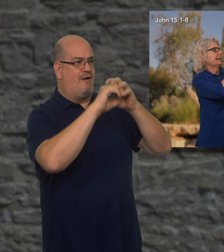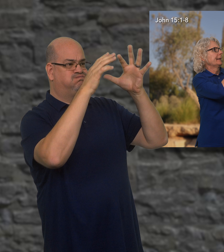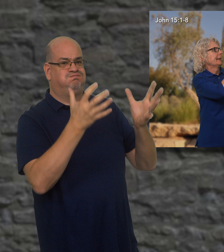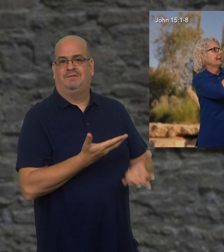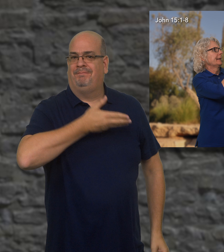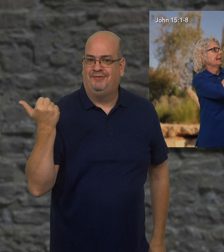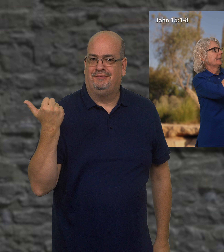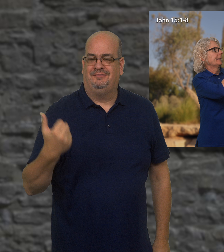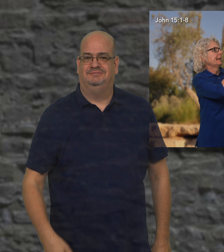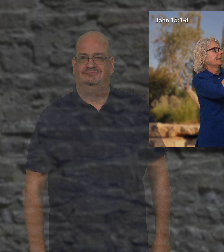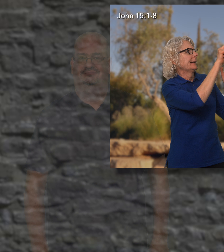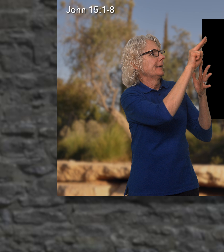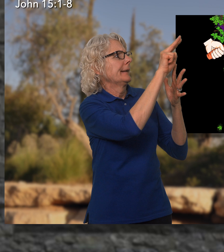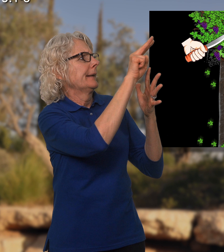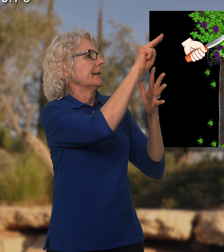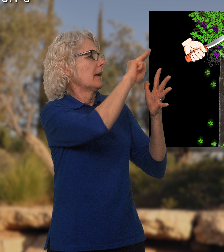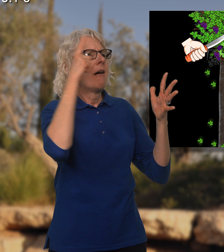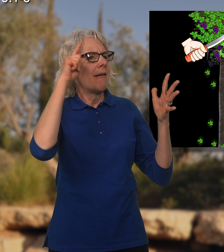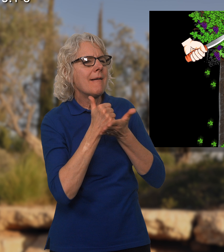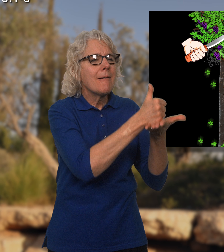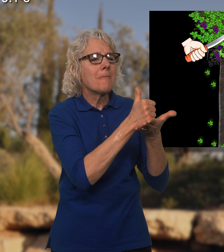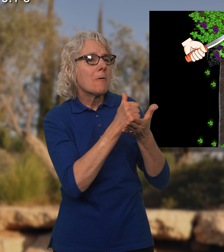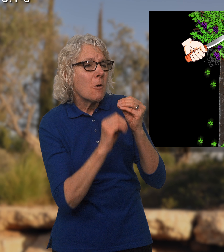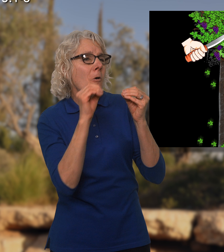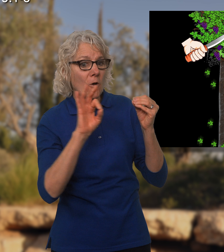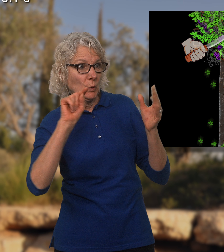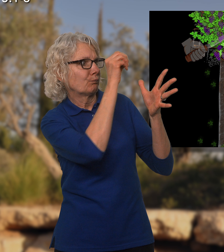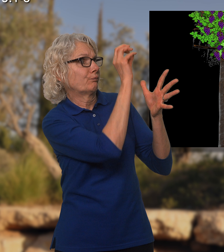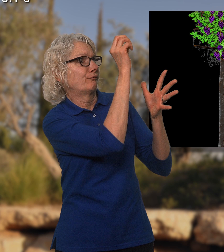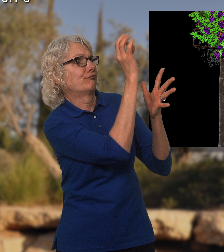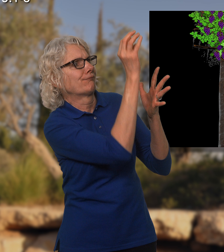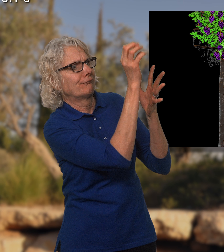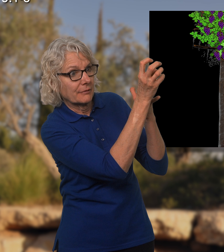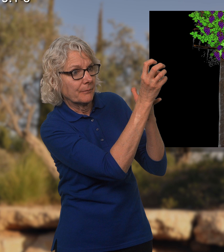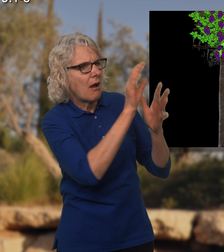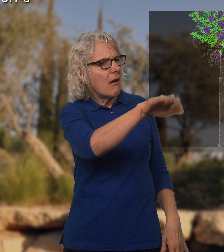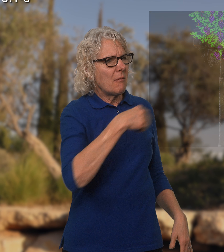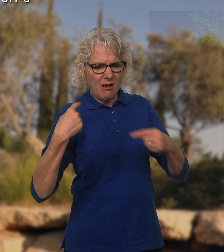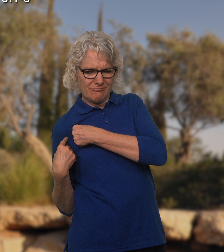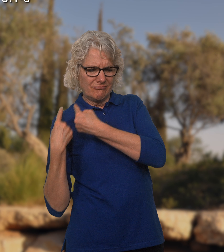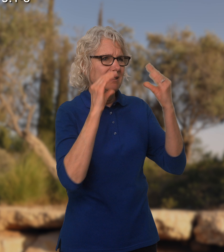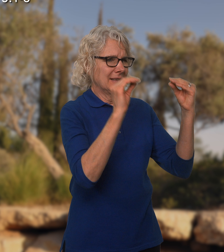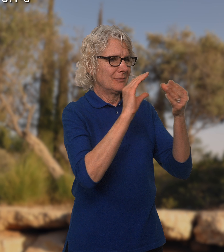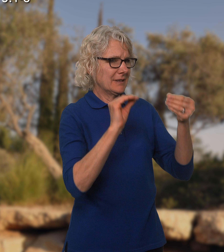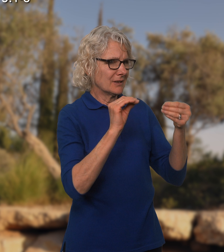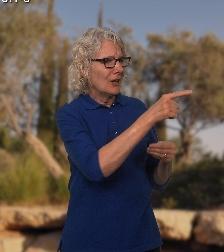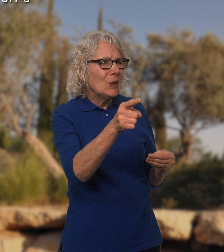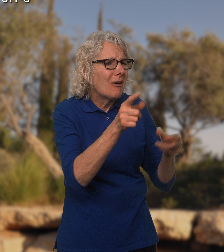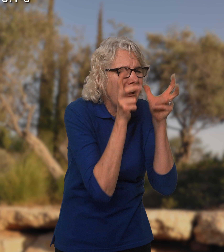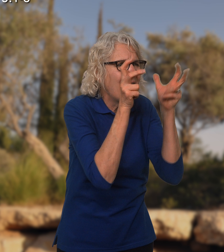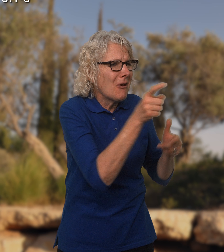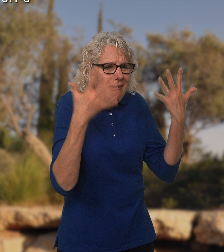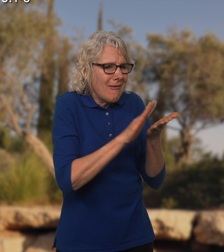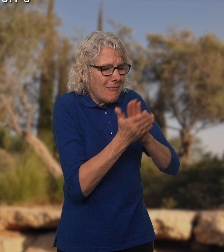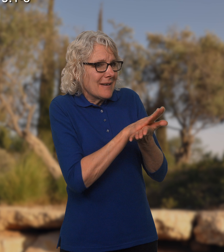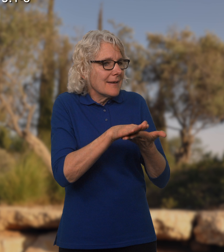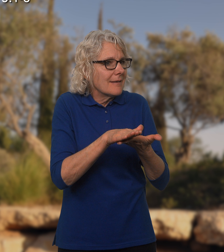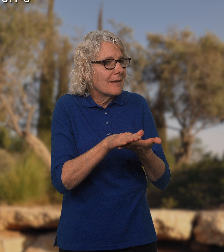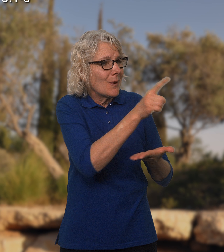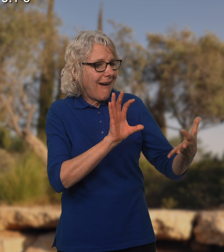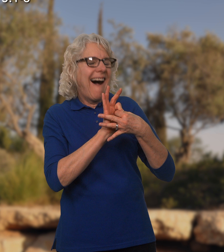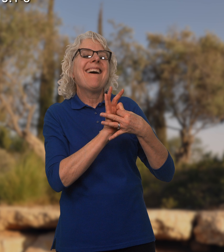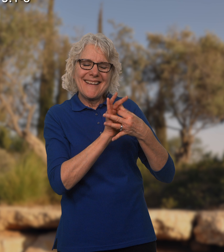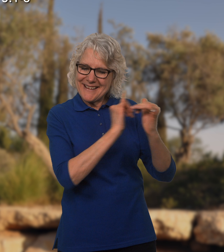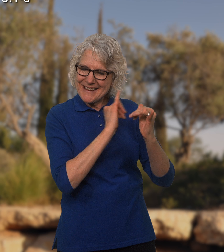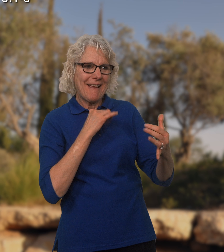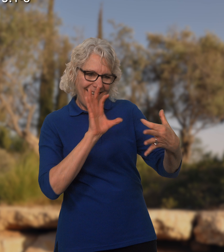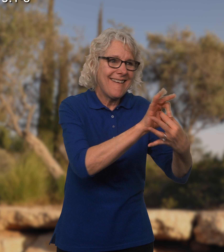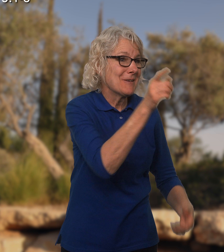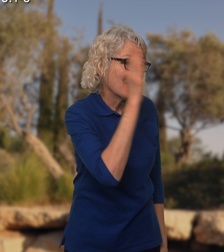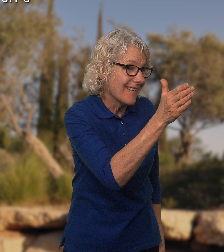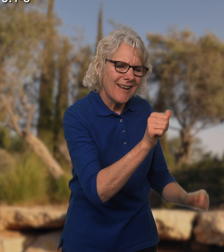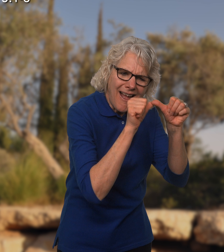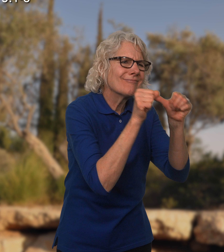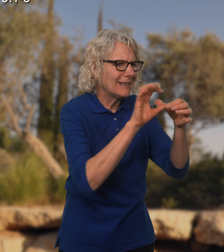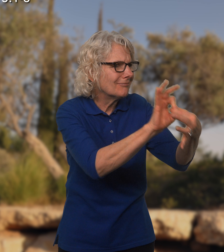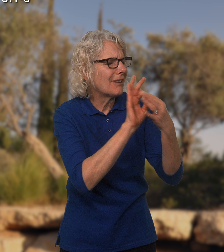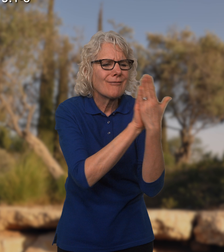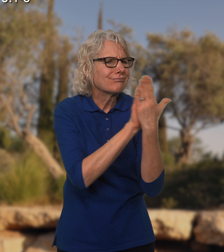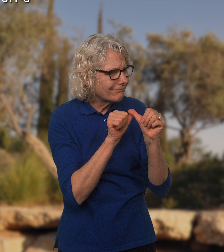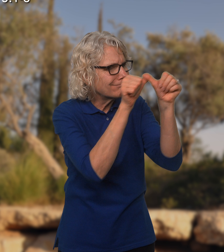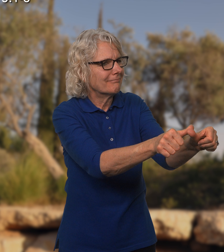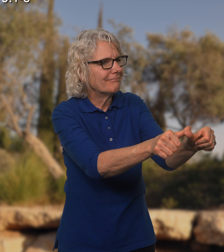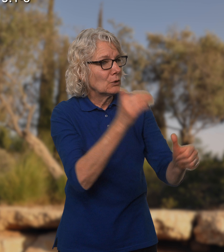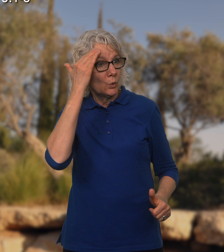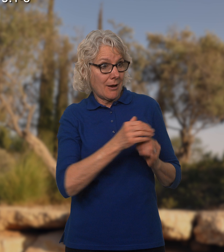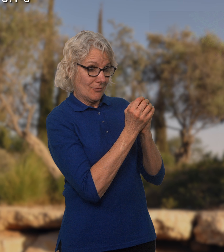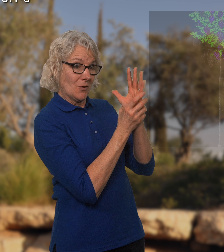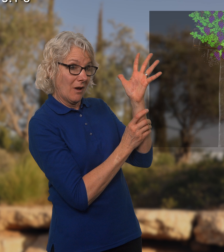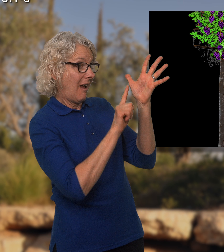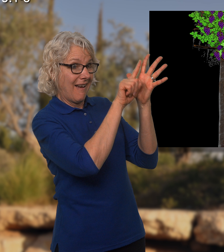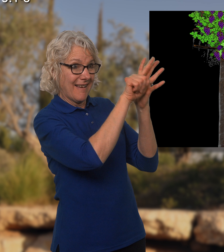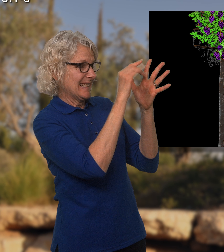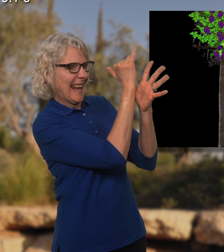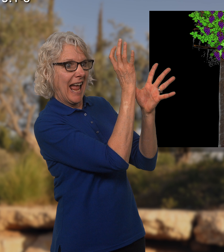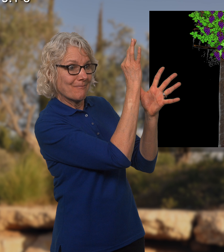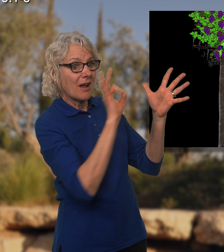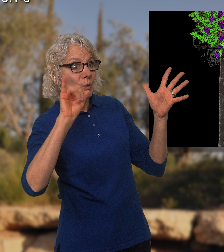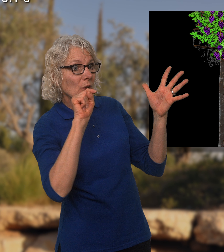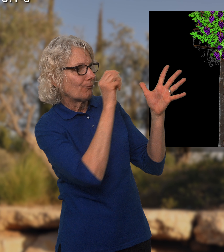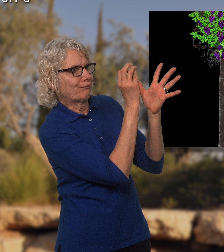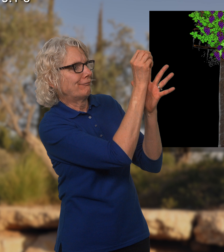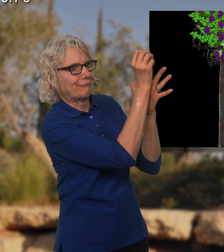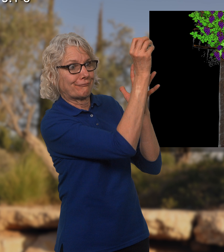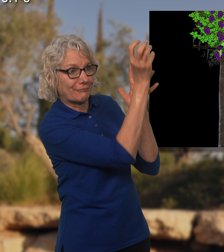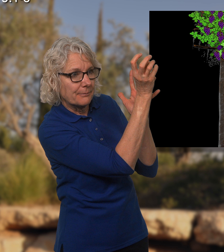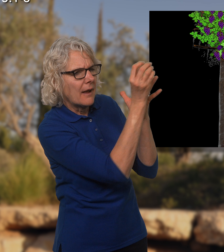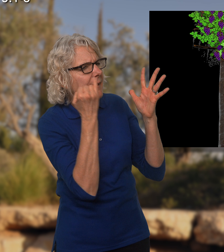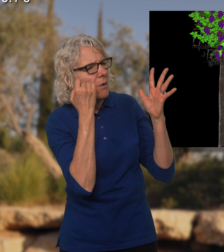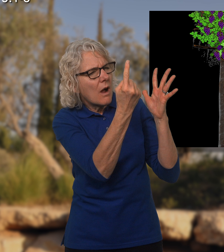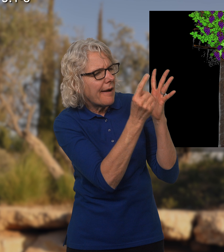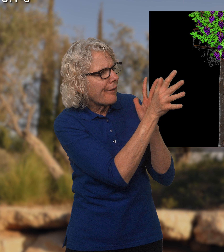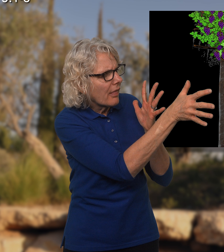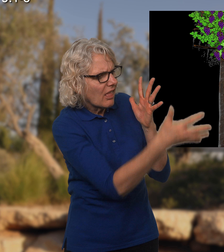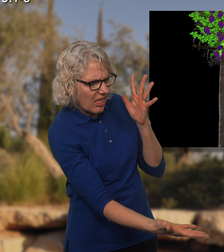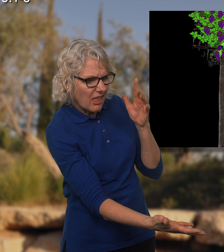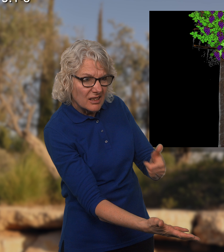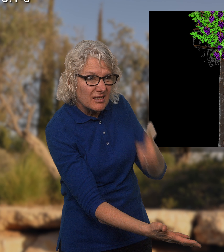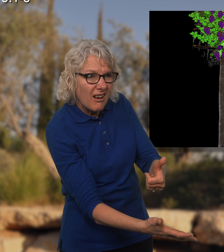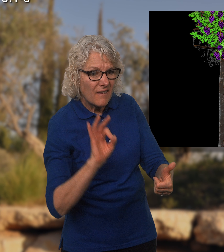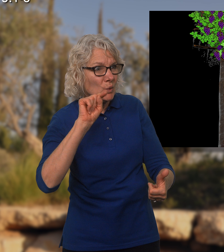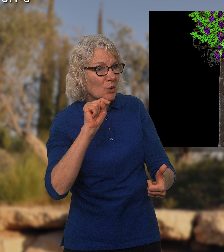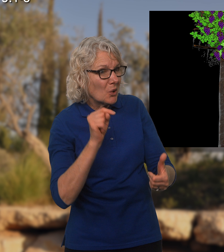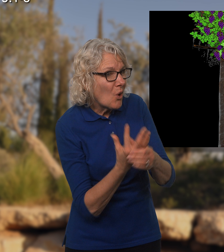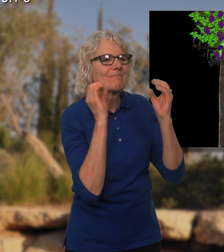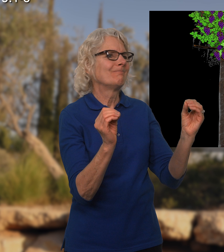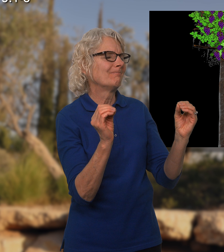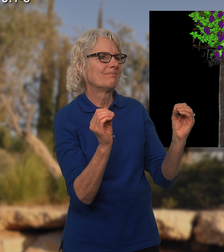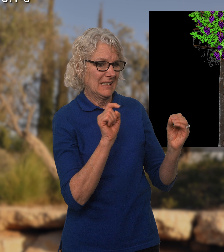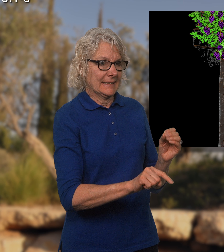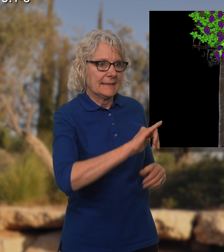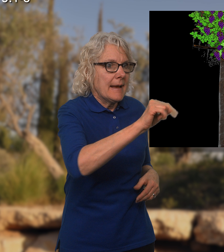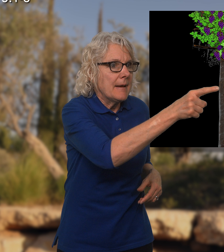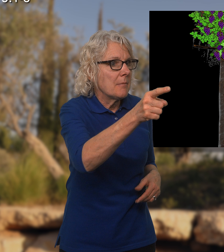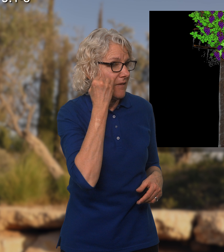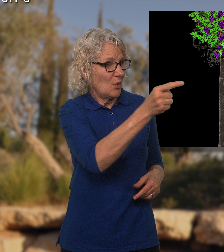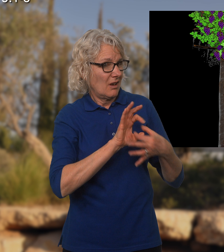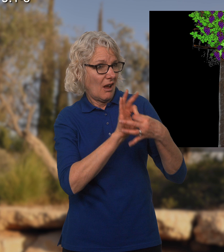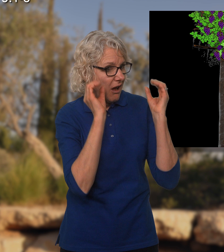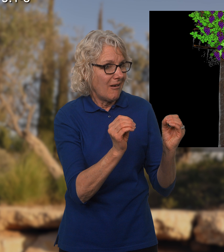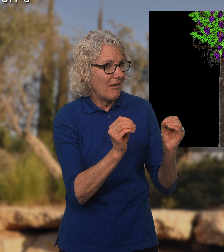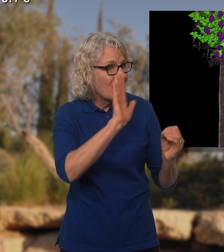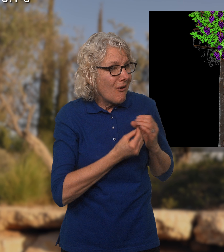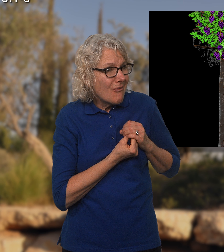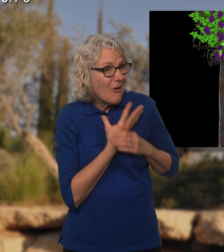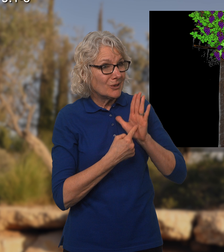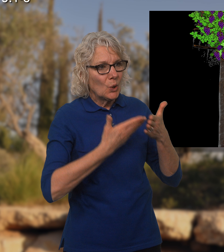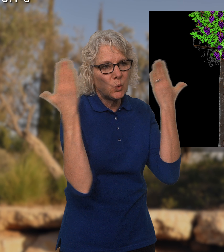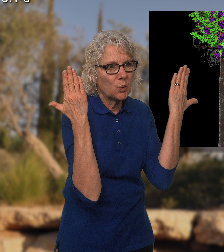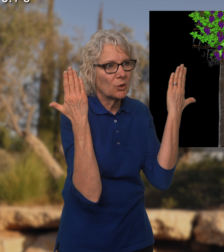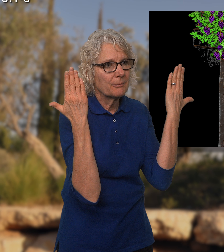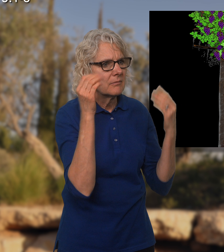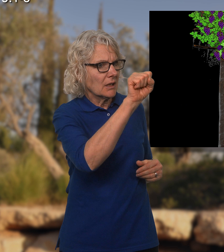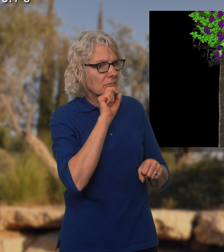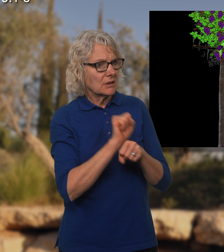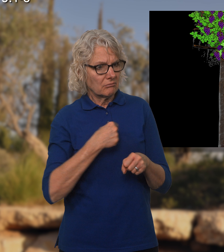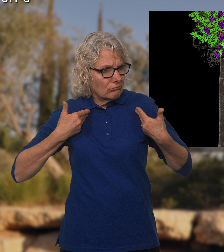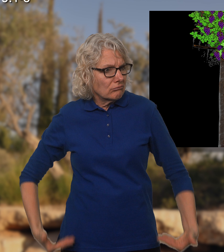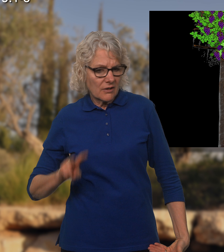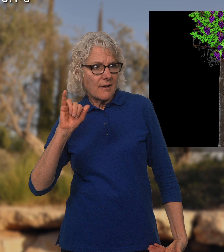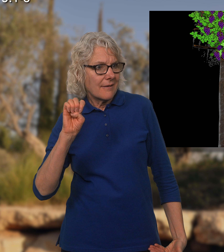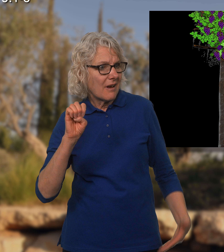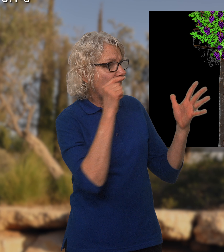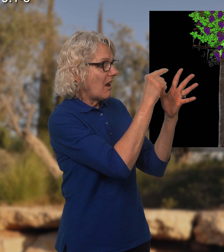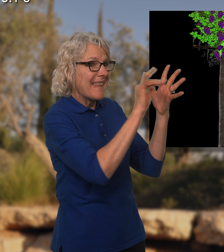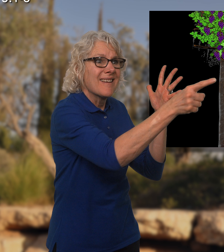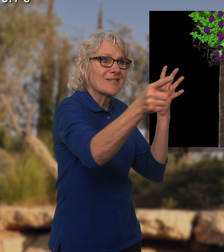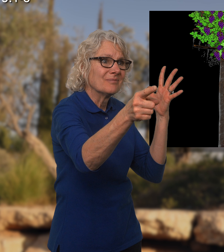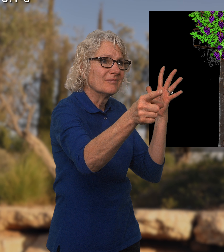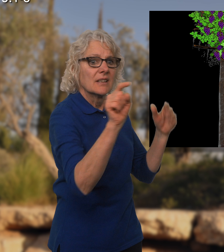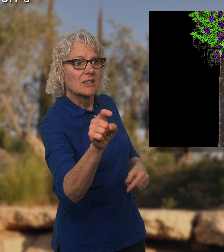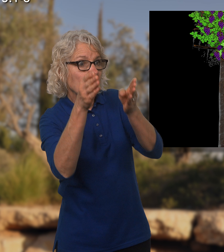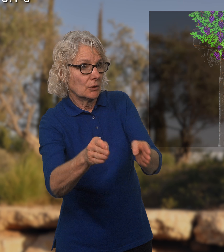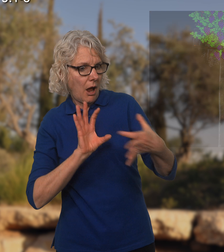Just as no branch can bear fruit by itself unless it remains in the vine, neither can you bear fruit unless you remain in Me. I am the vine and you are the branches.